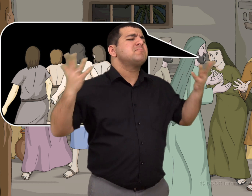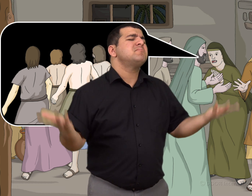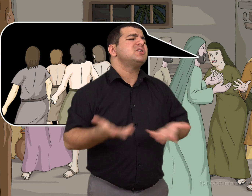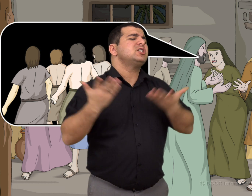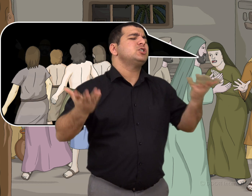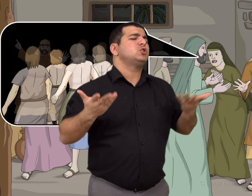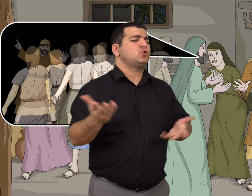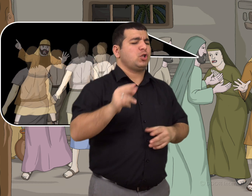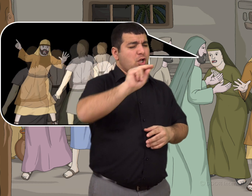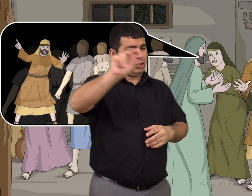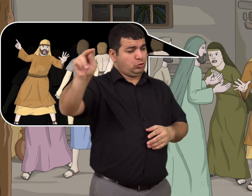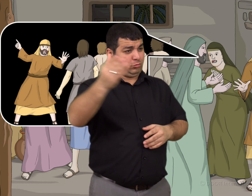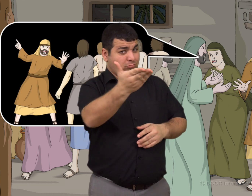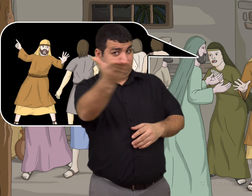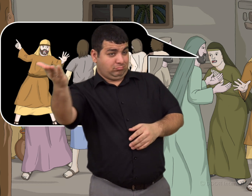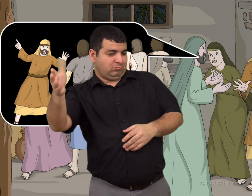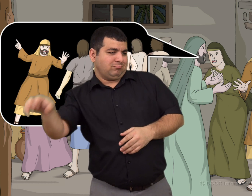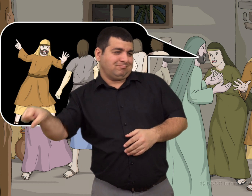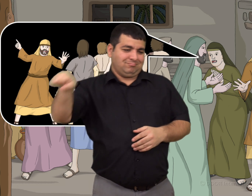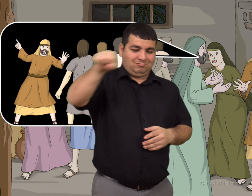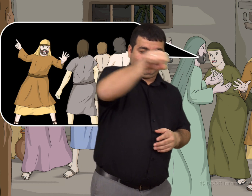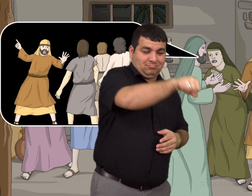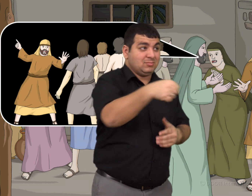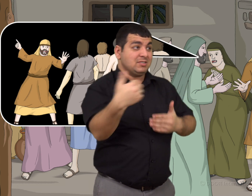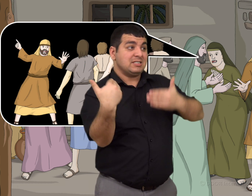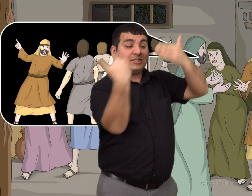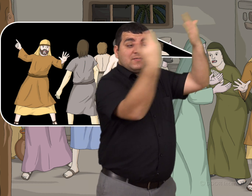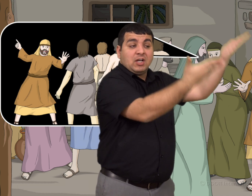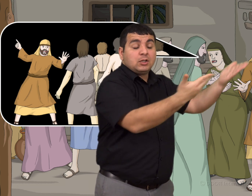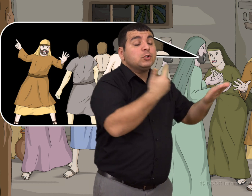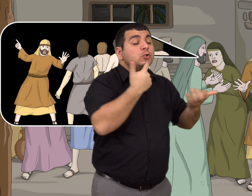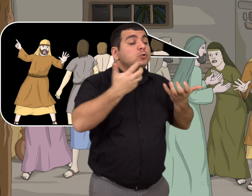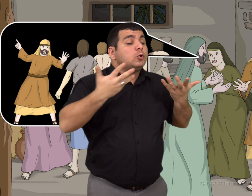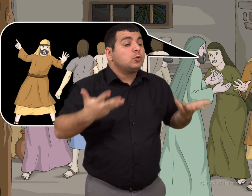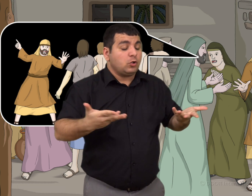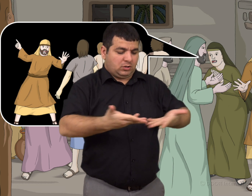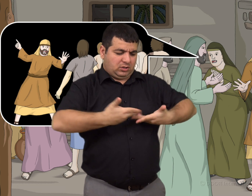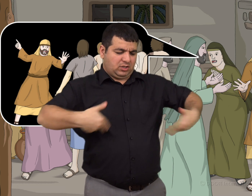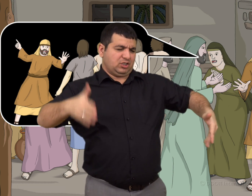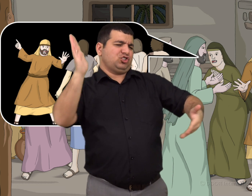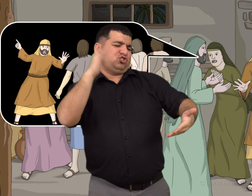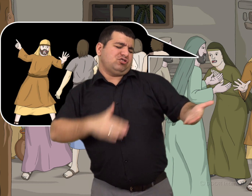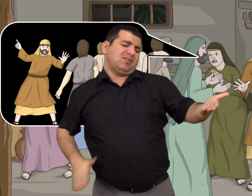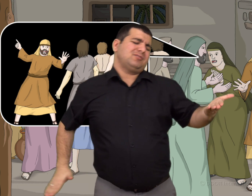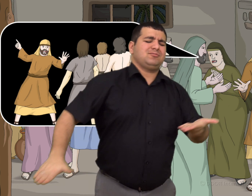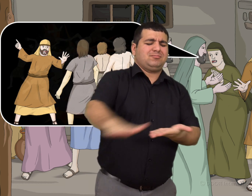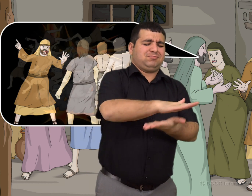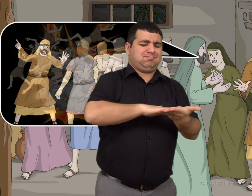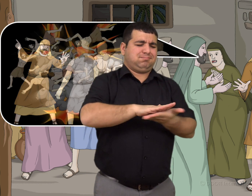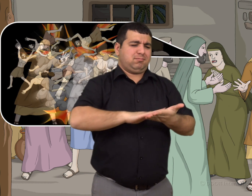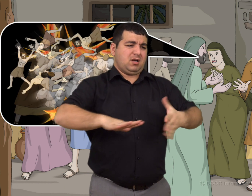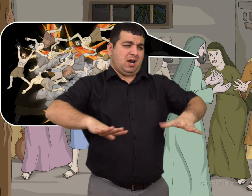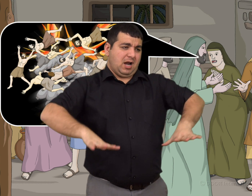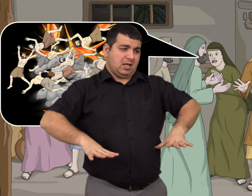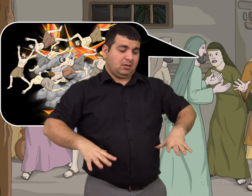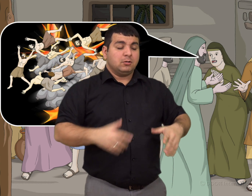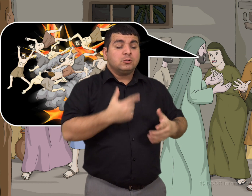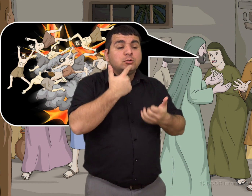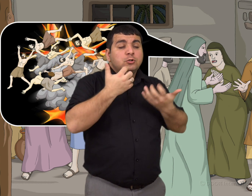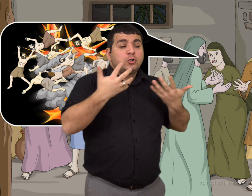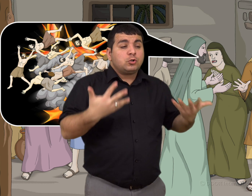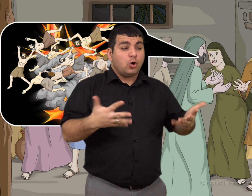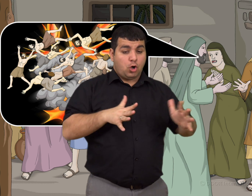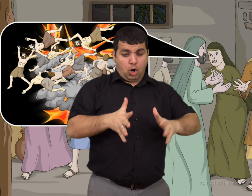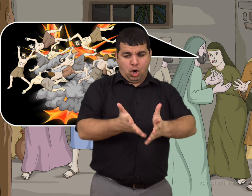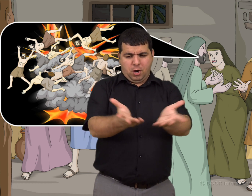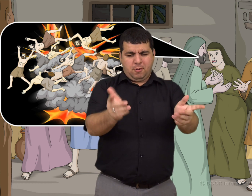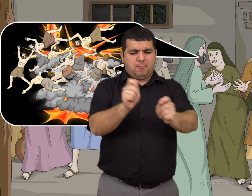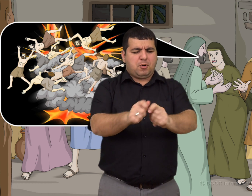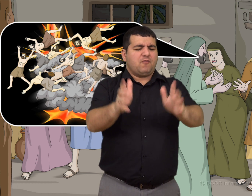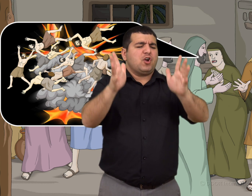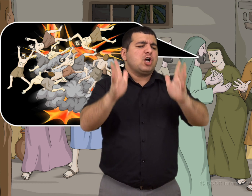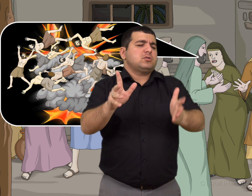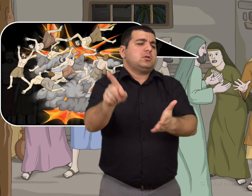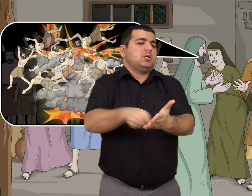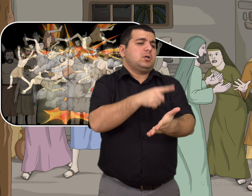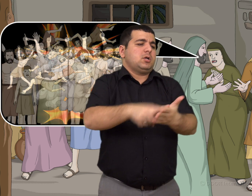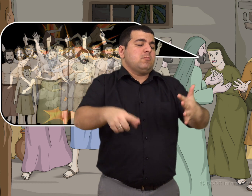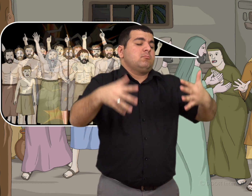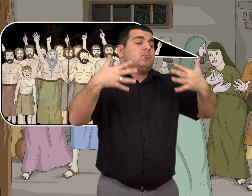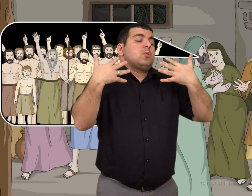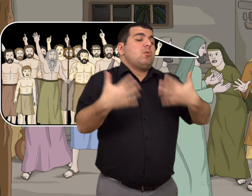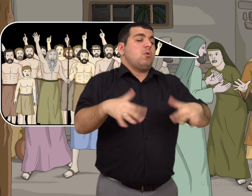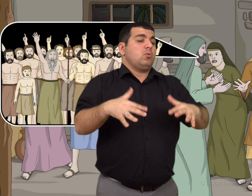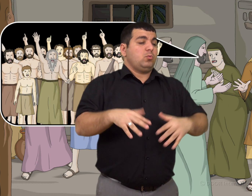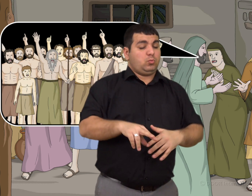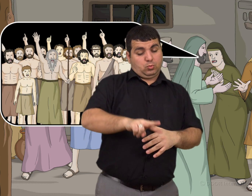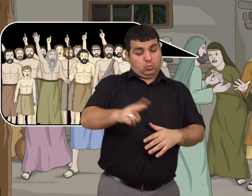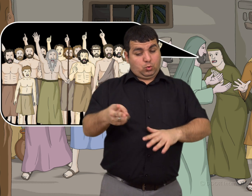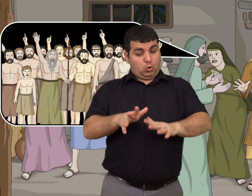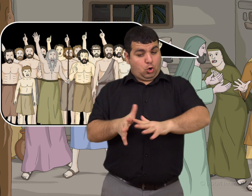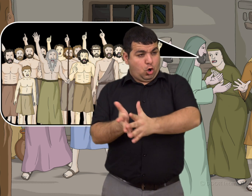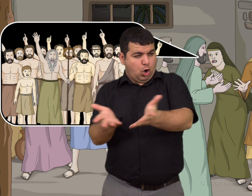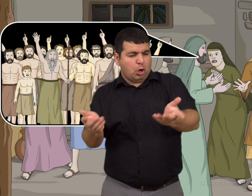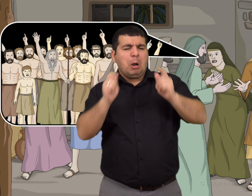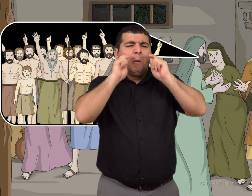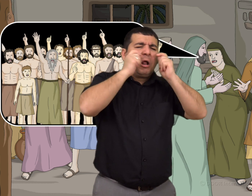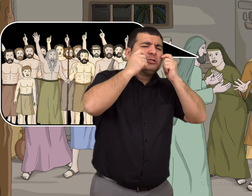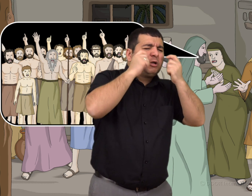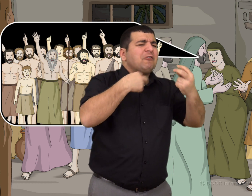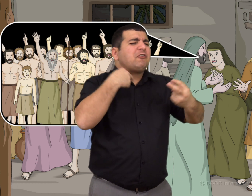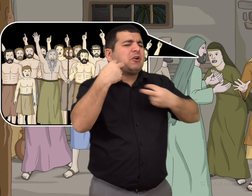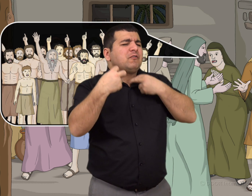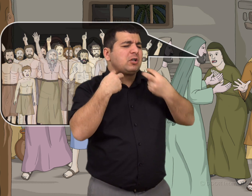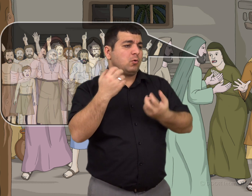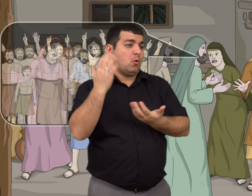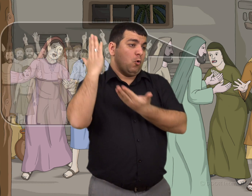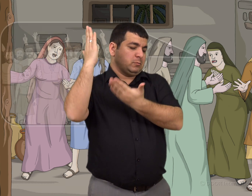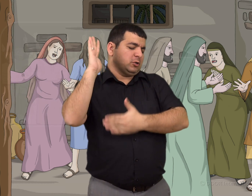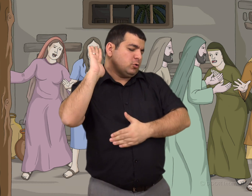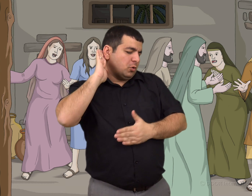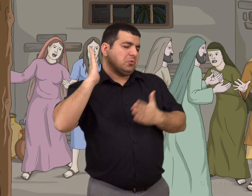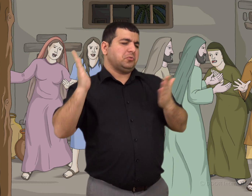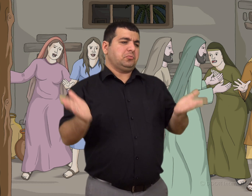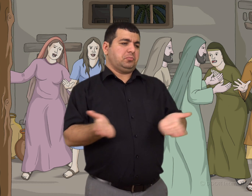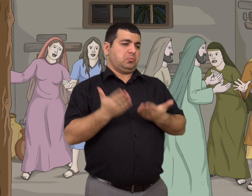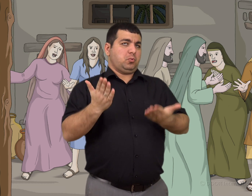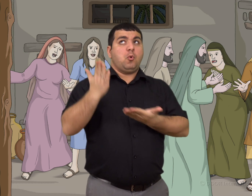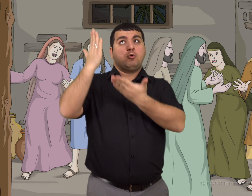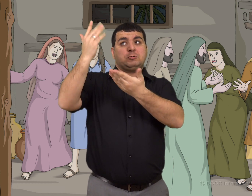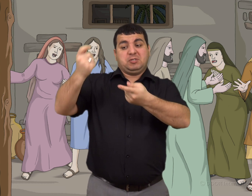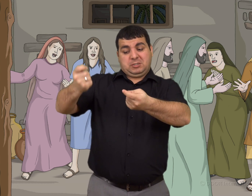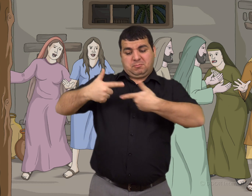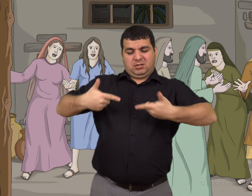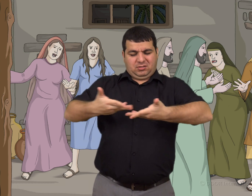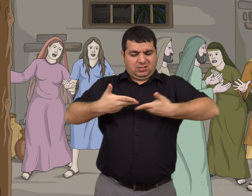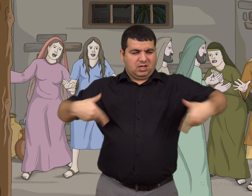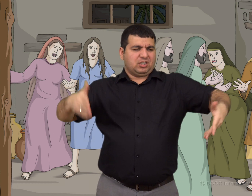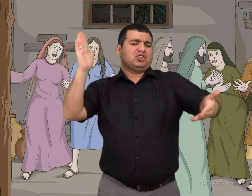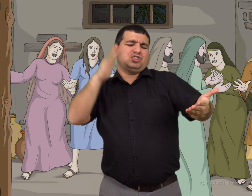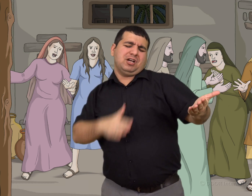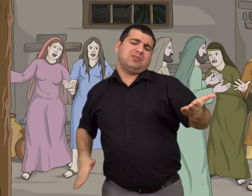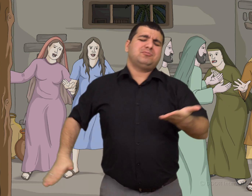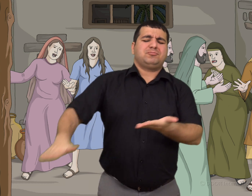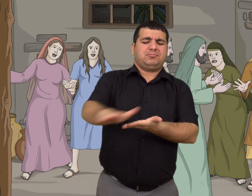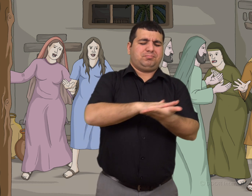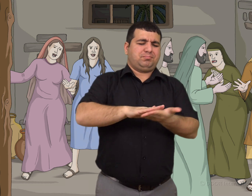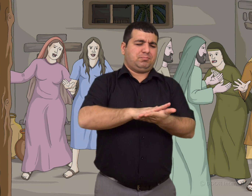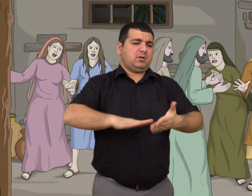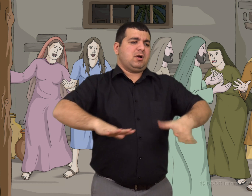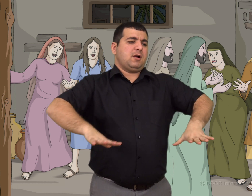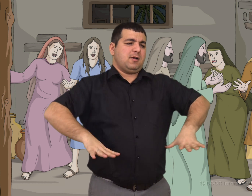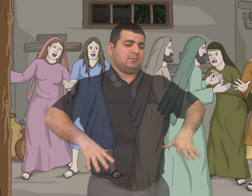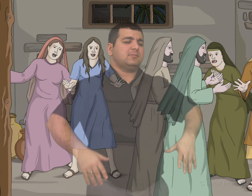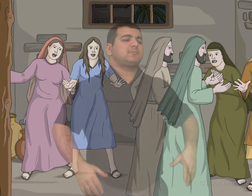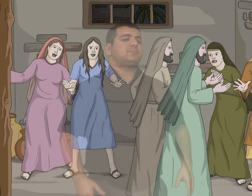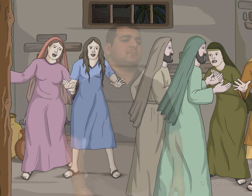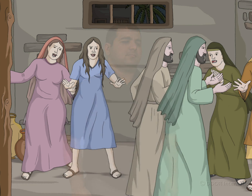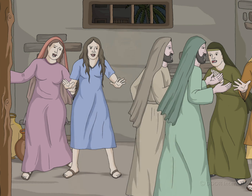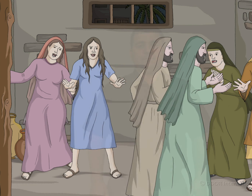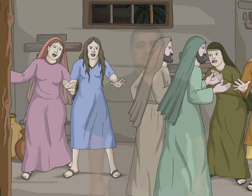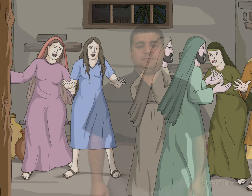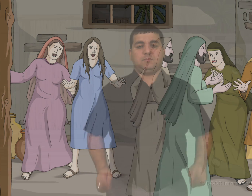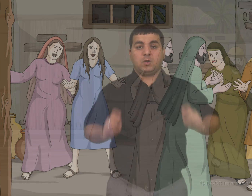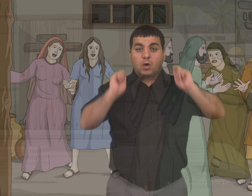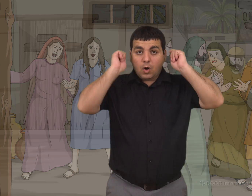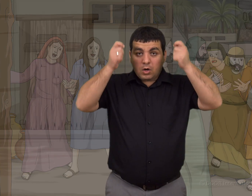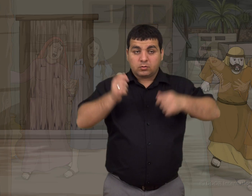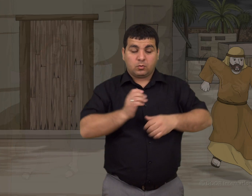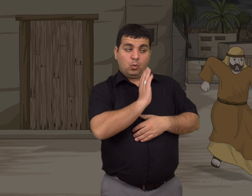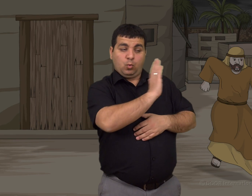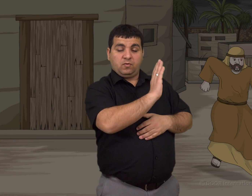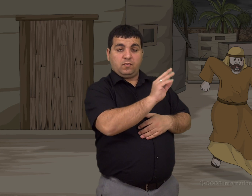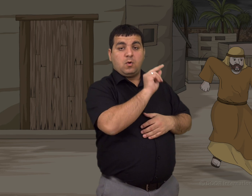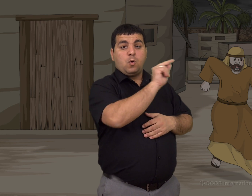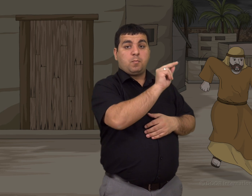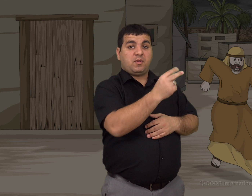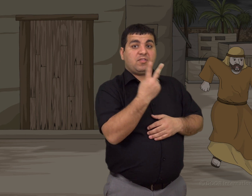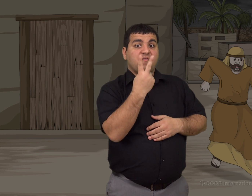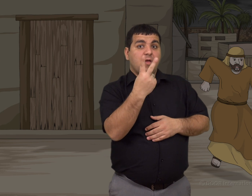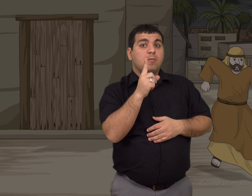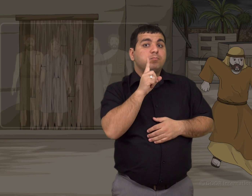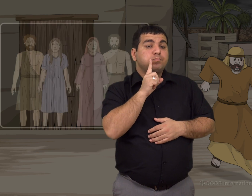Get them out of here, because we are about to destroy this place. For the outcry to the LORD against its people is so great that He has sent us to destroy it.”